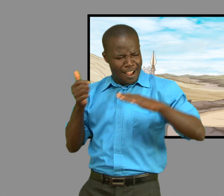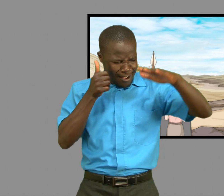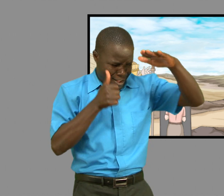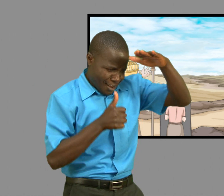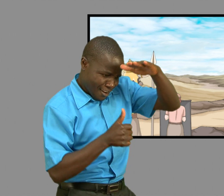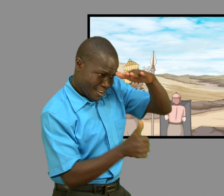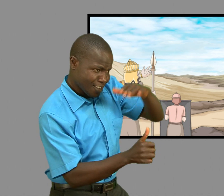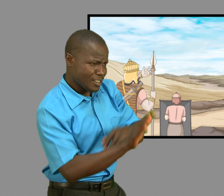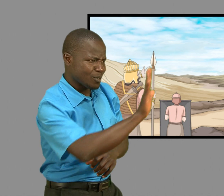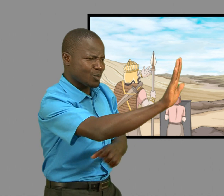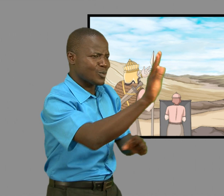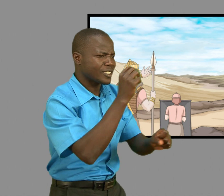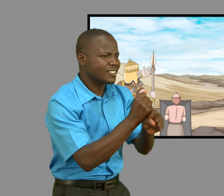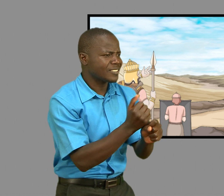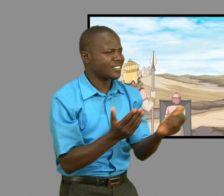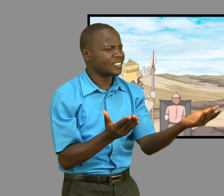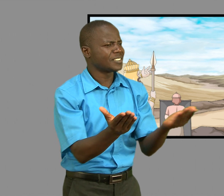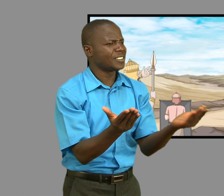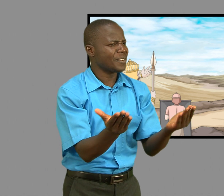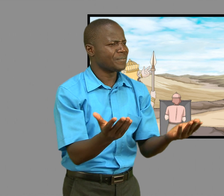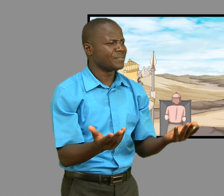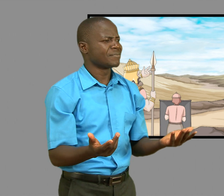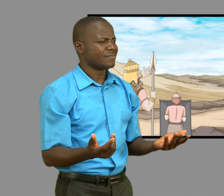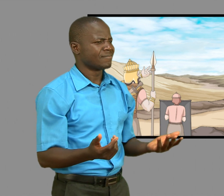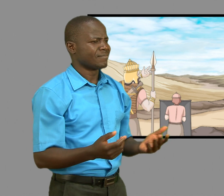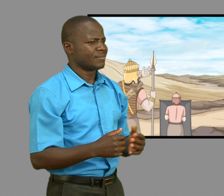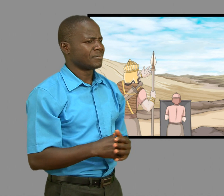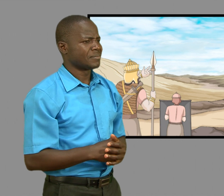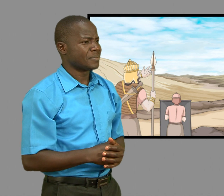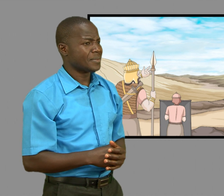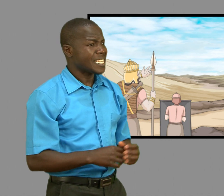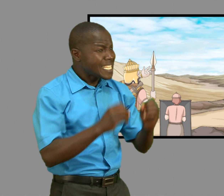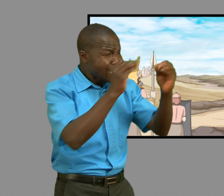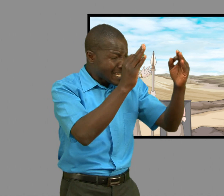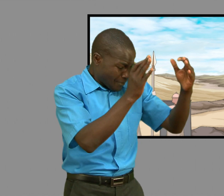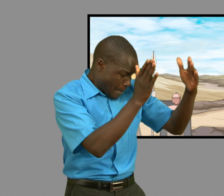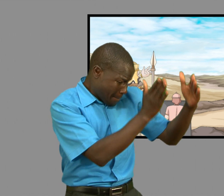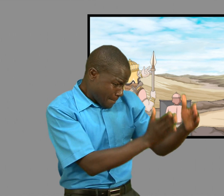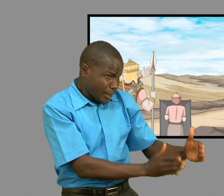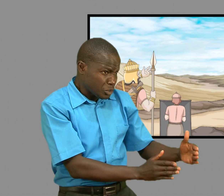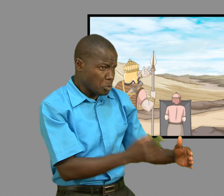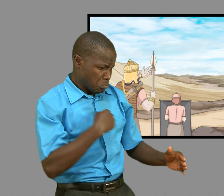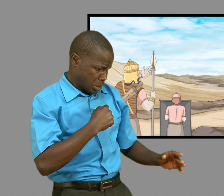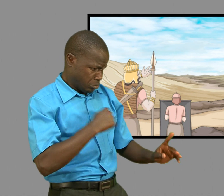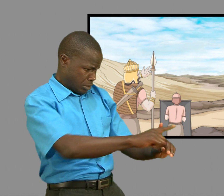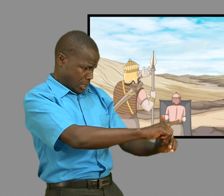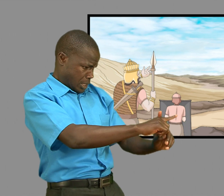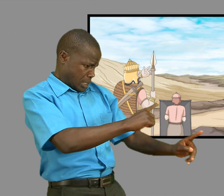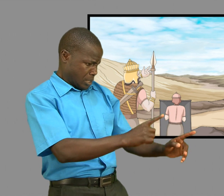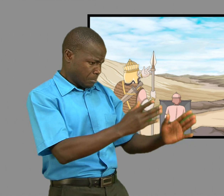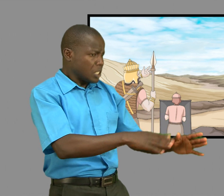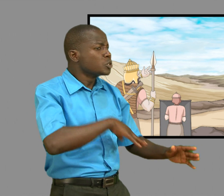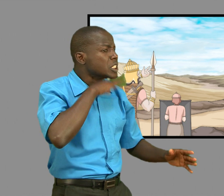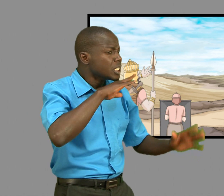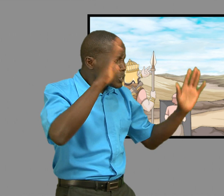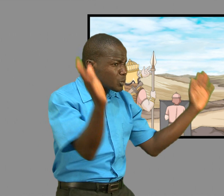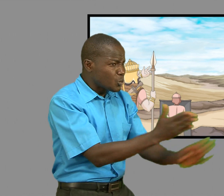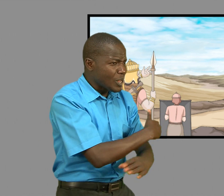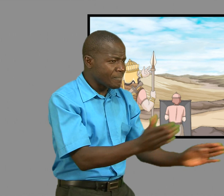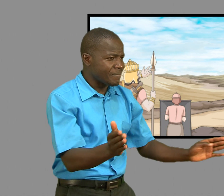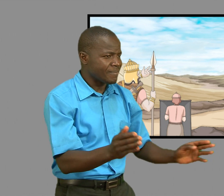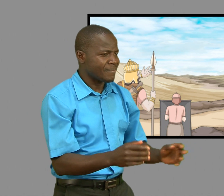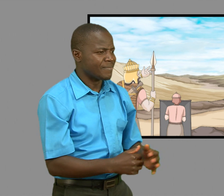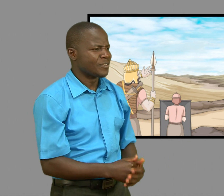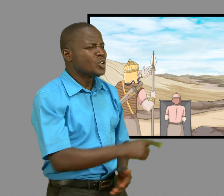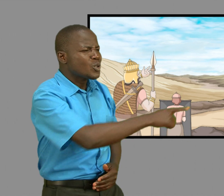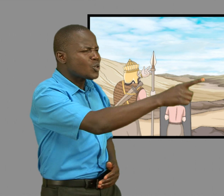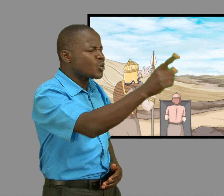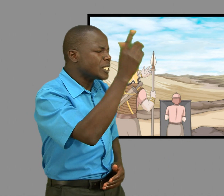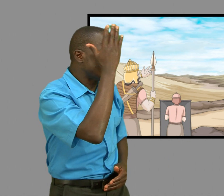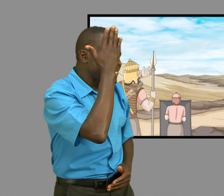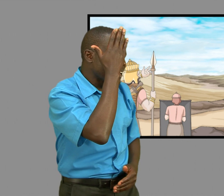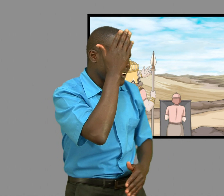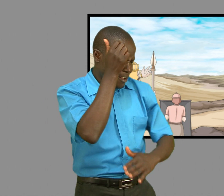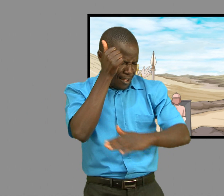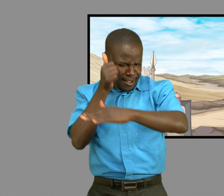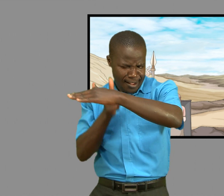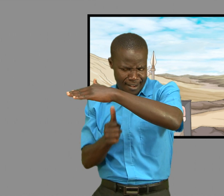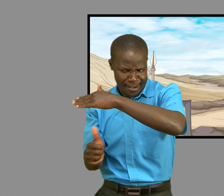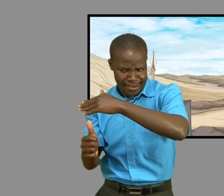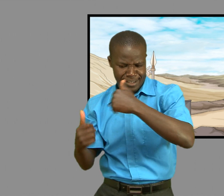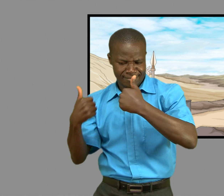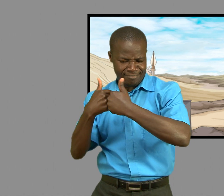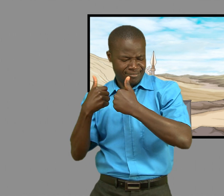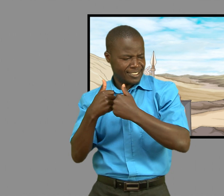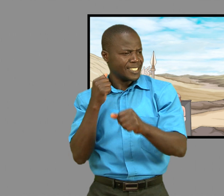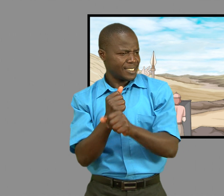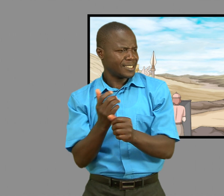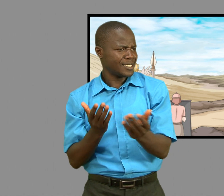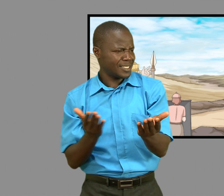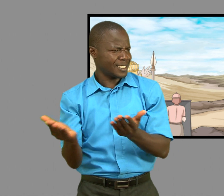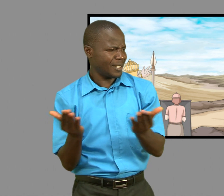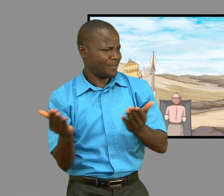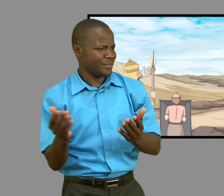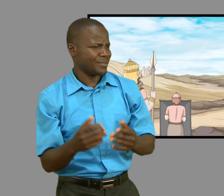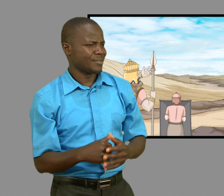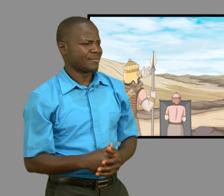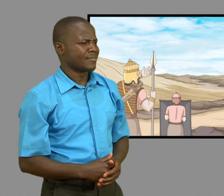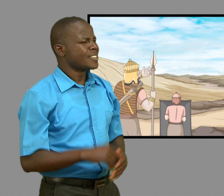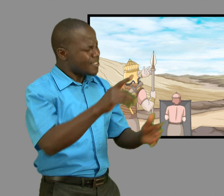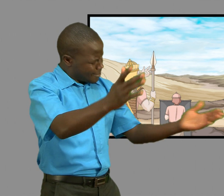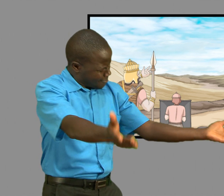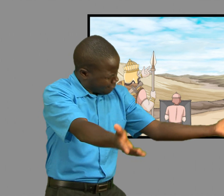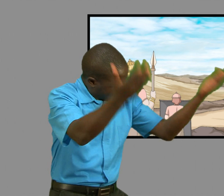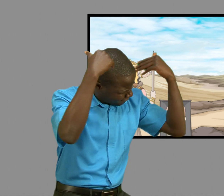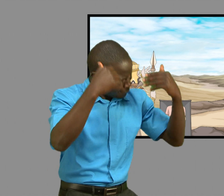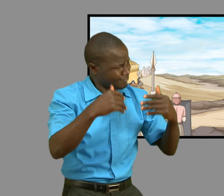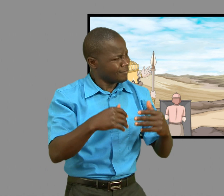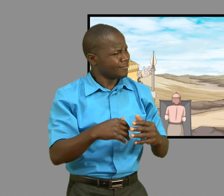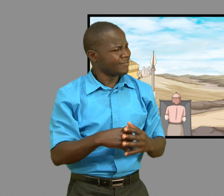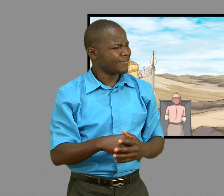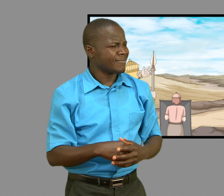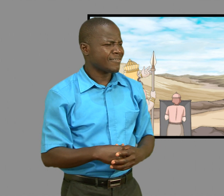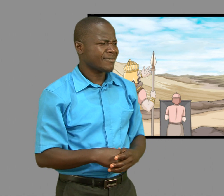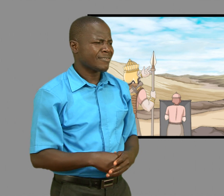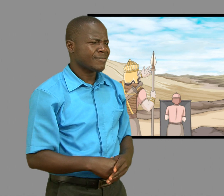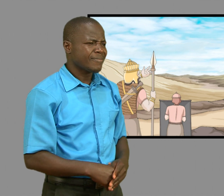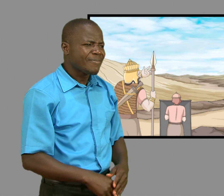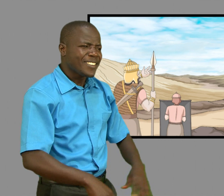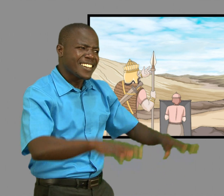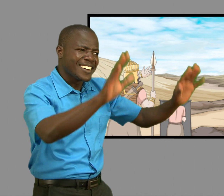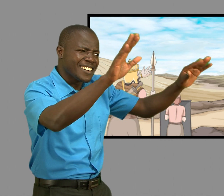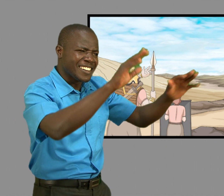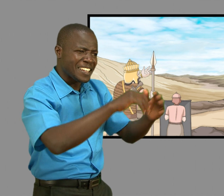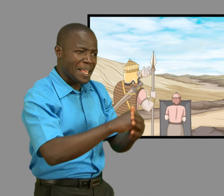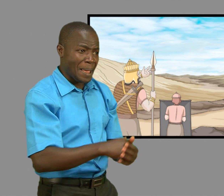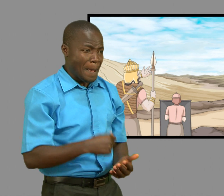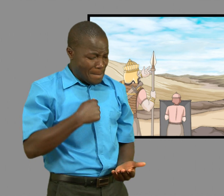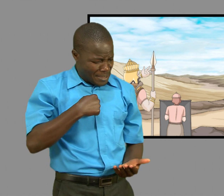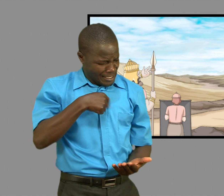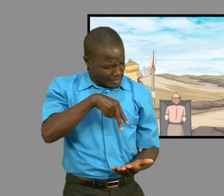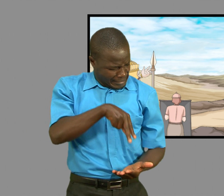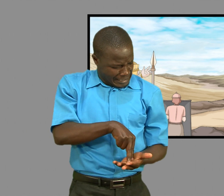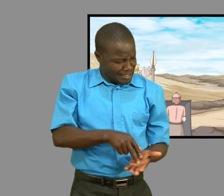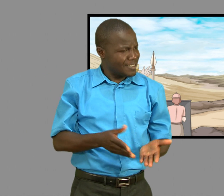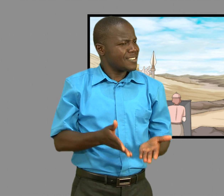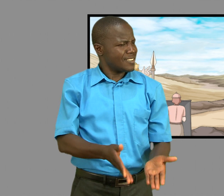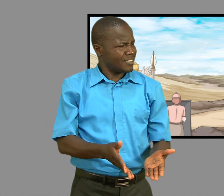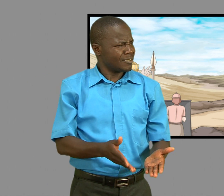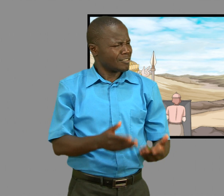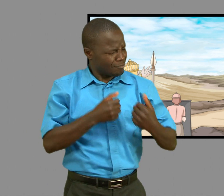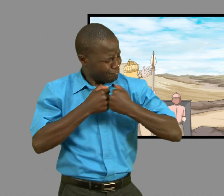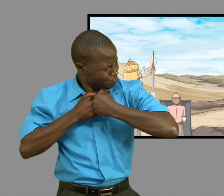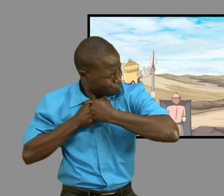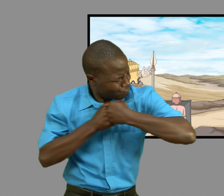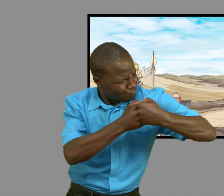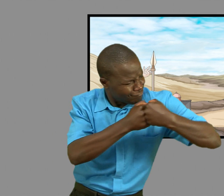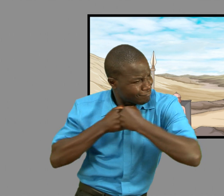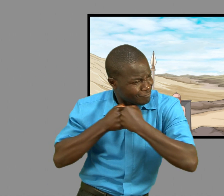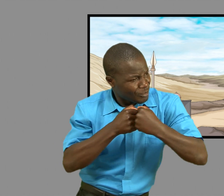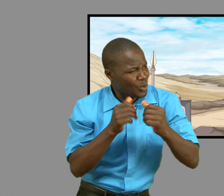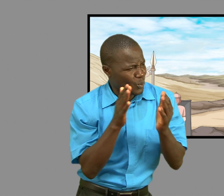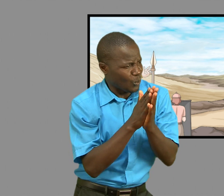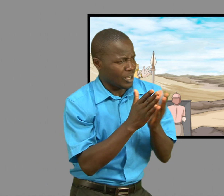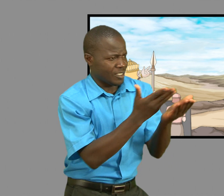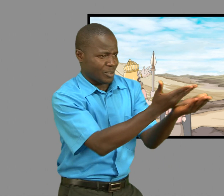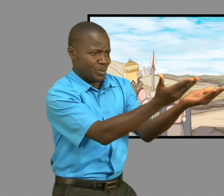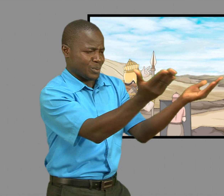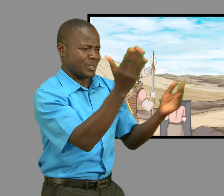But if I prevail against him and kill him, then you shall be our servants and labor for us.”